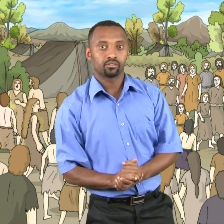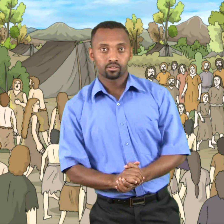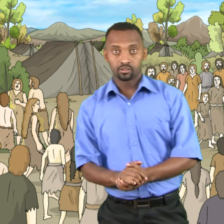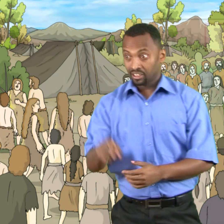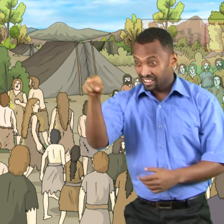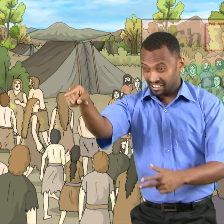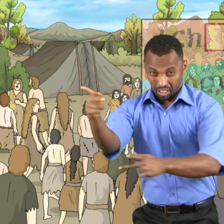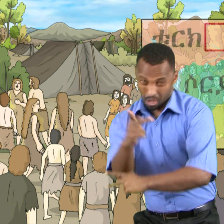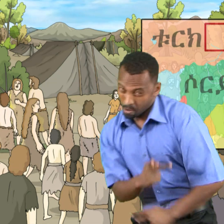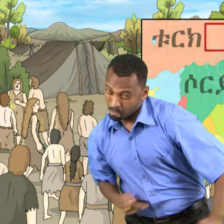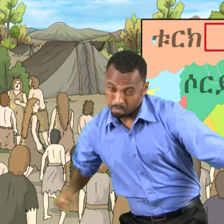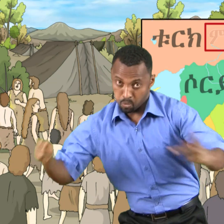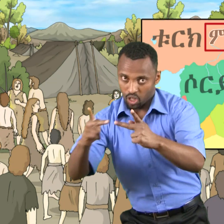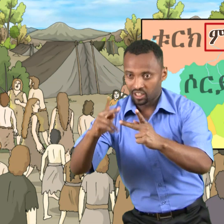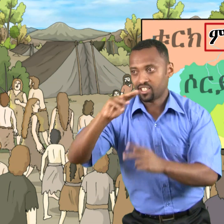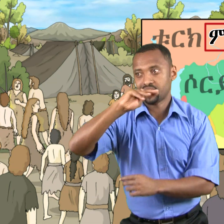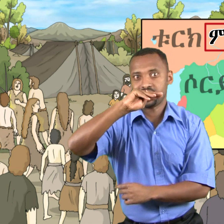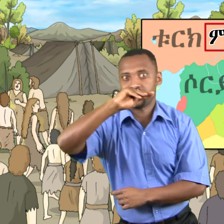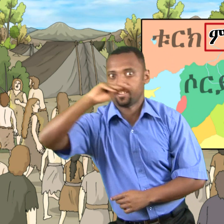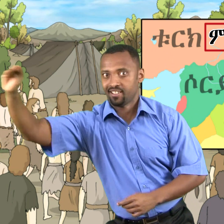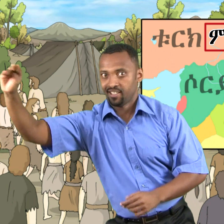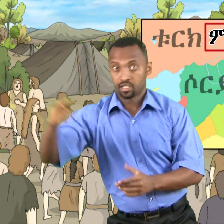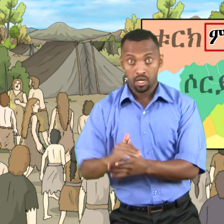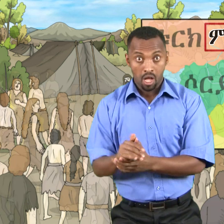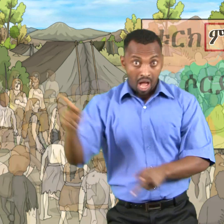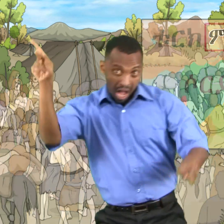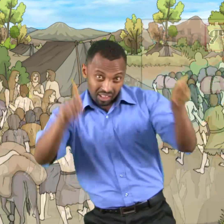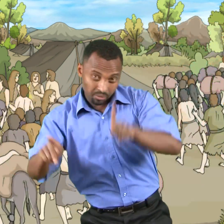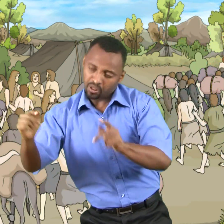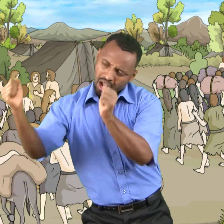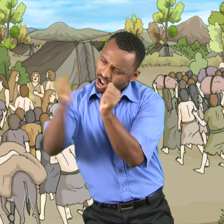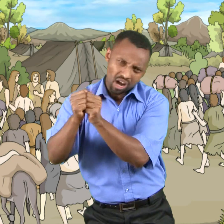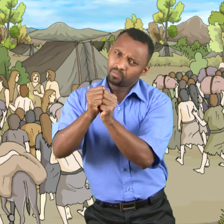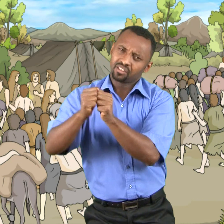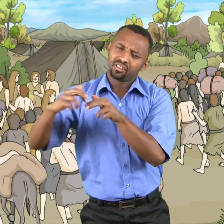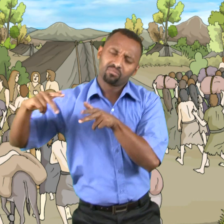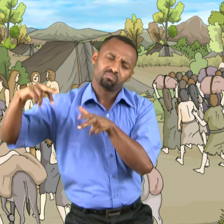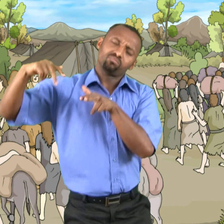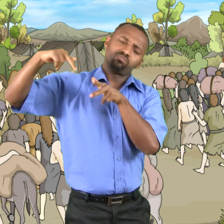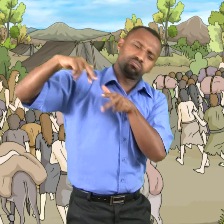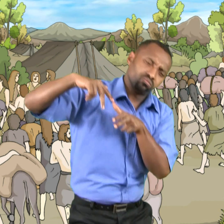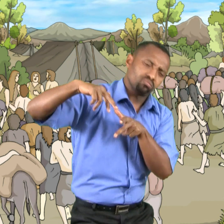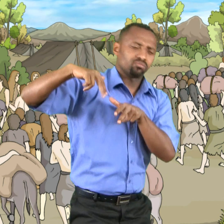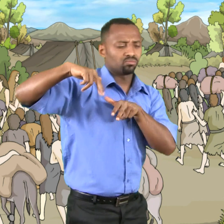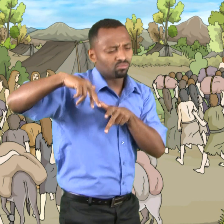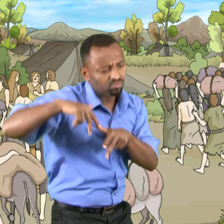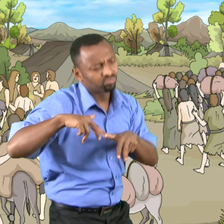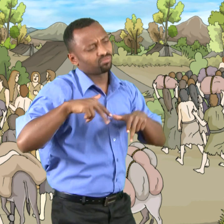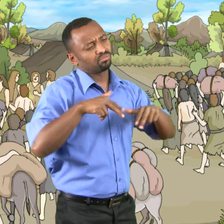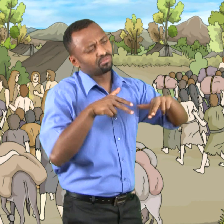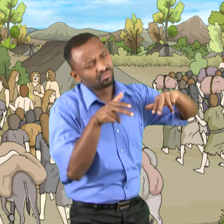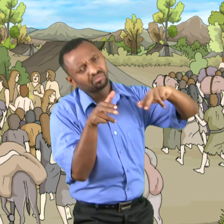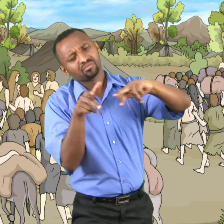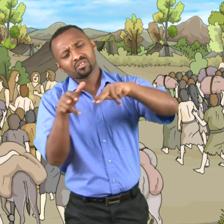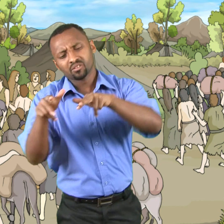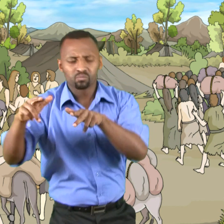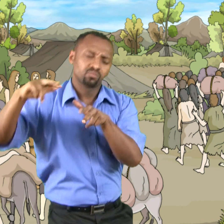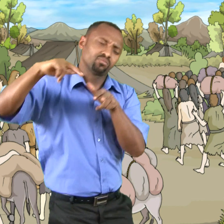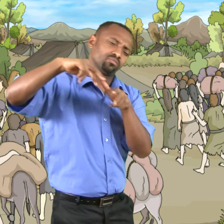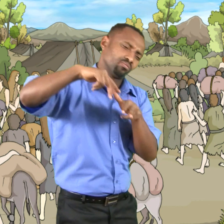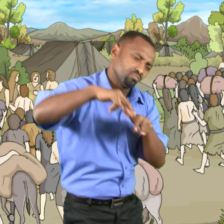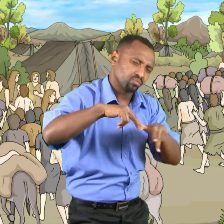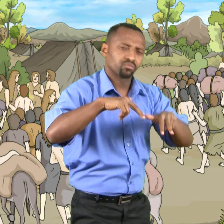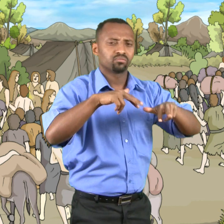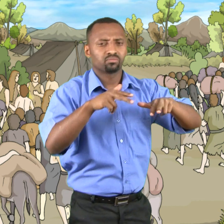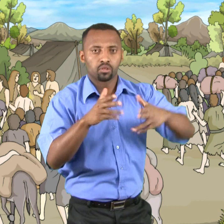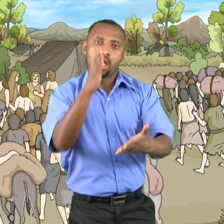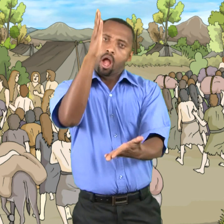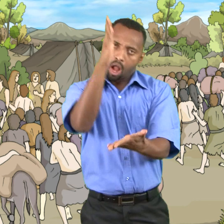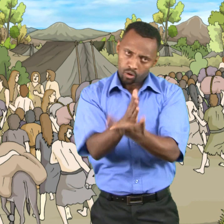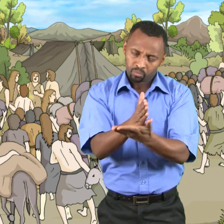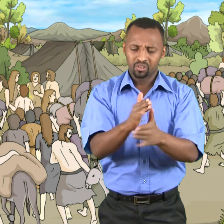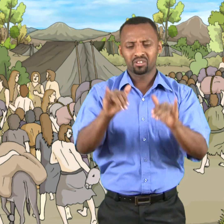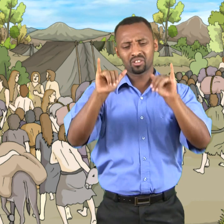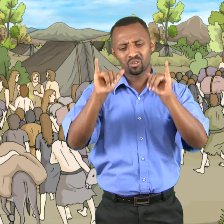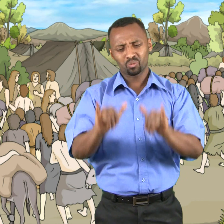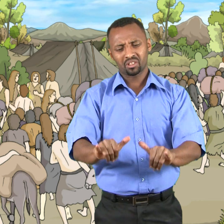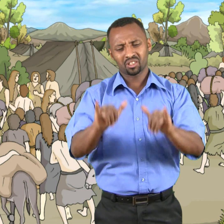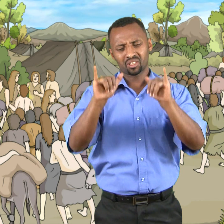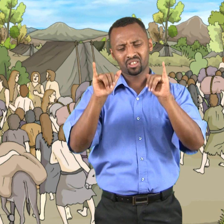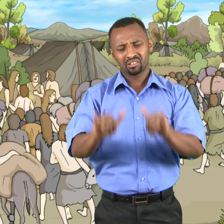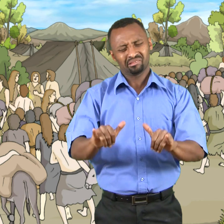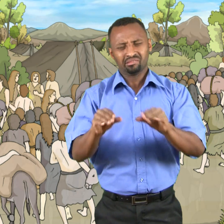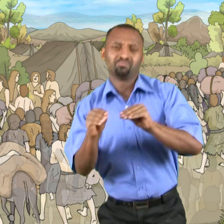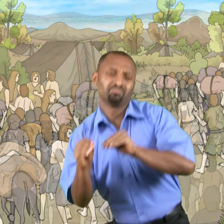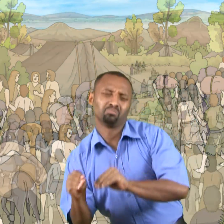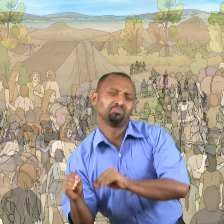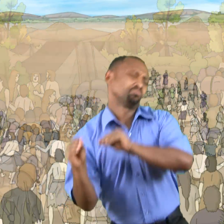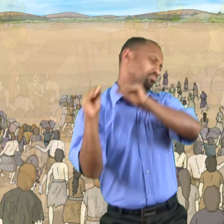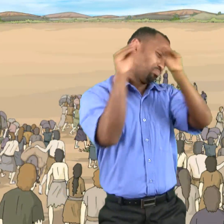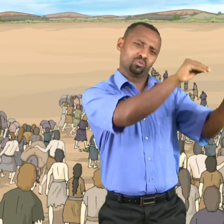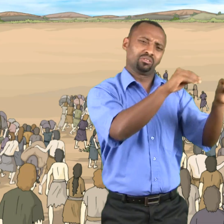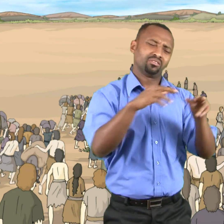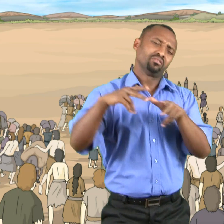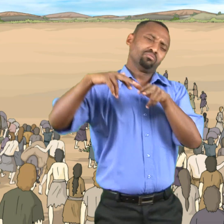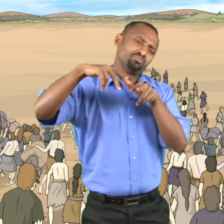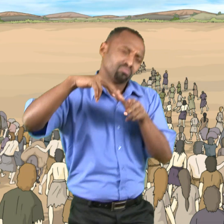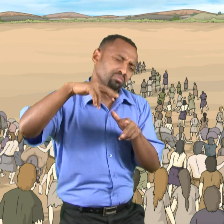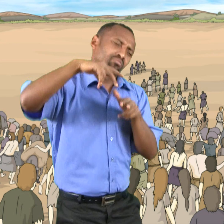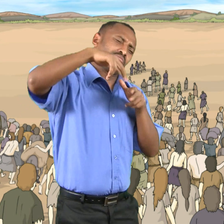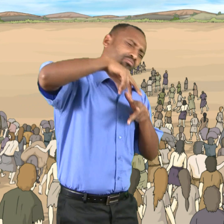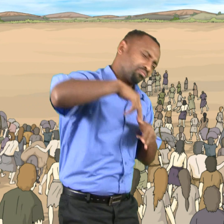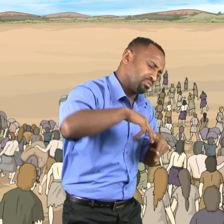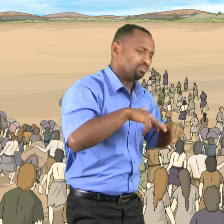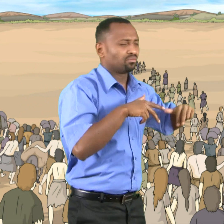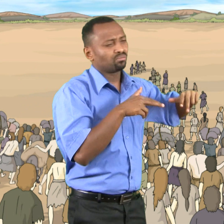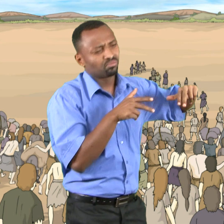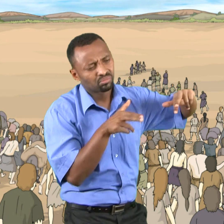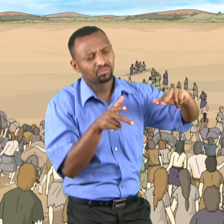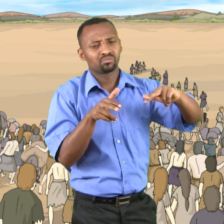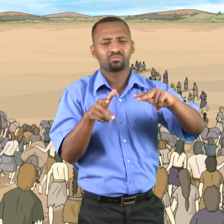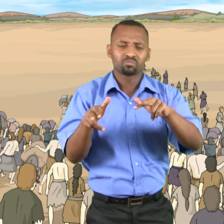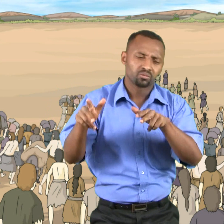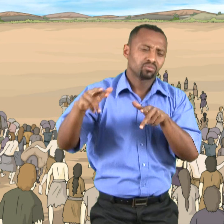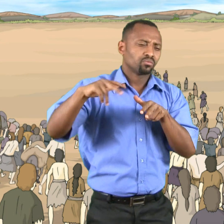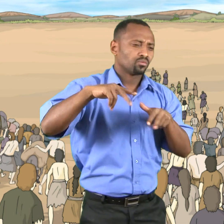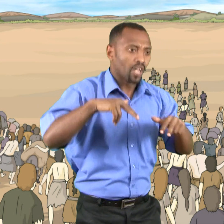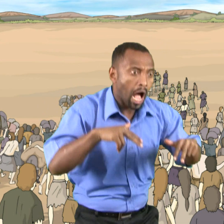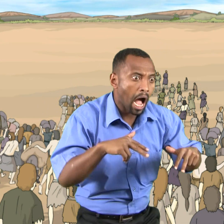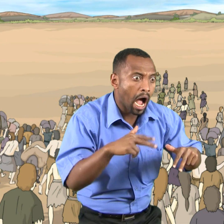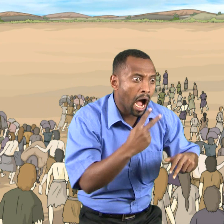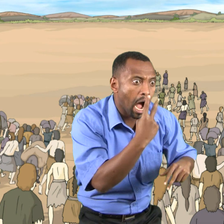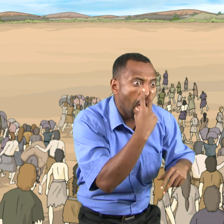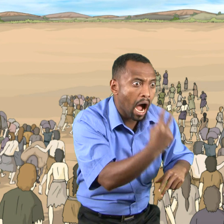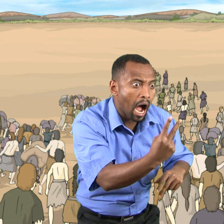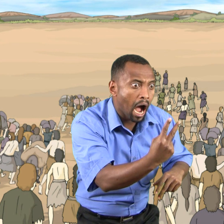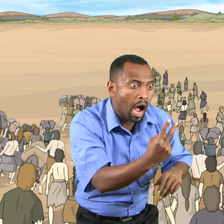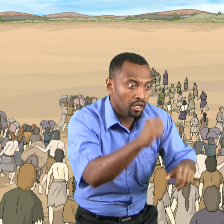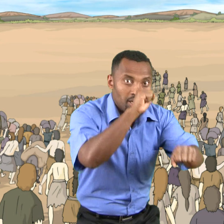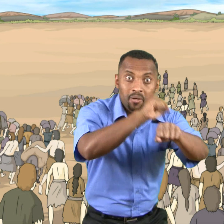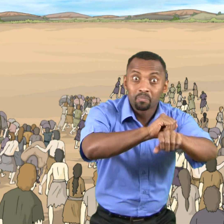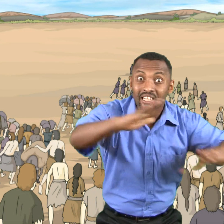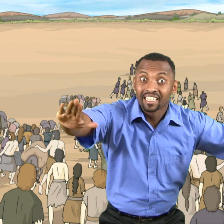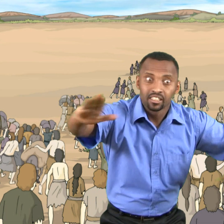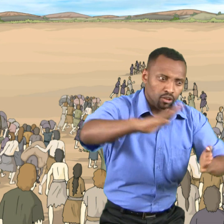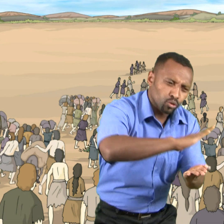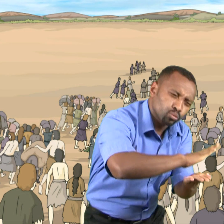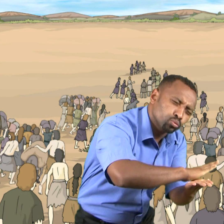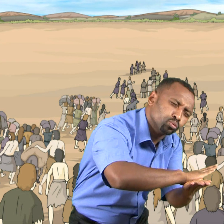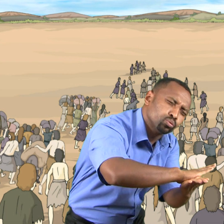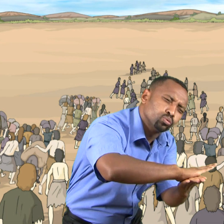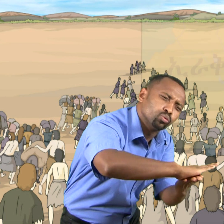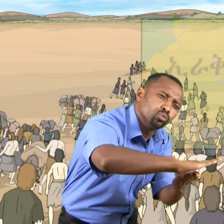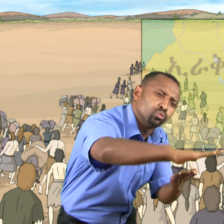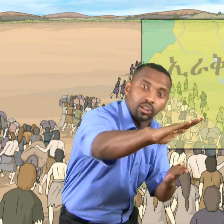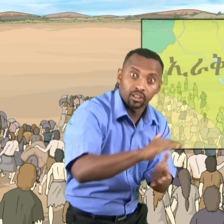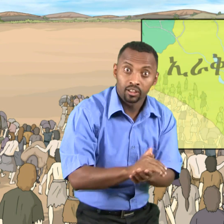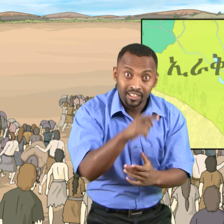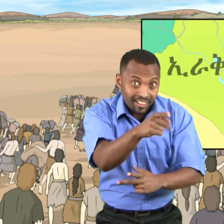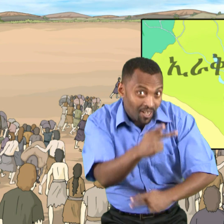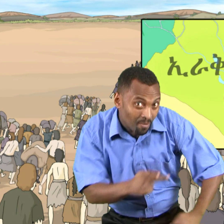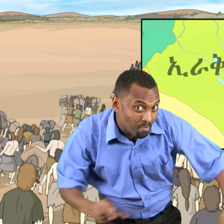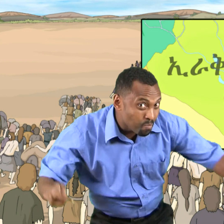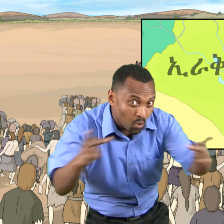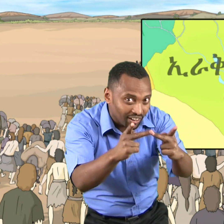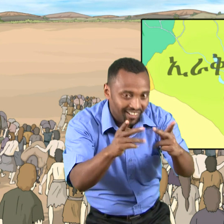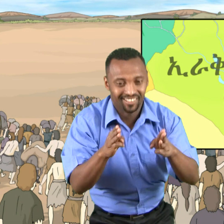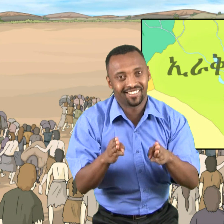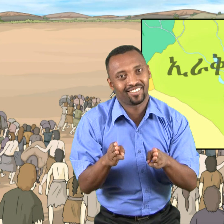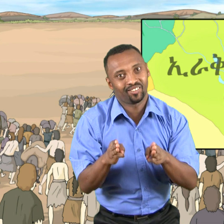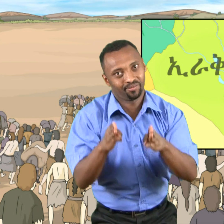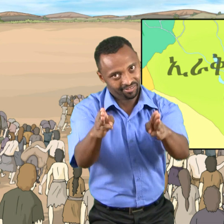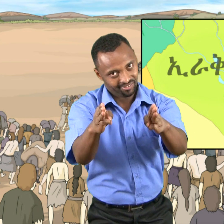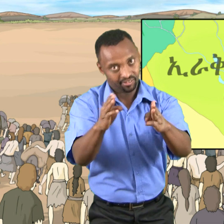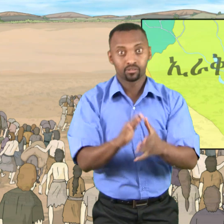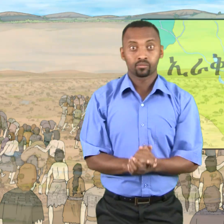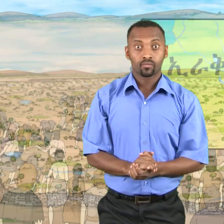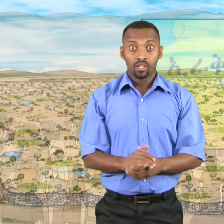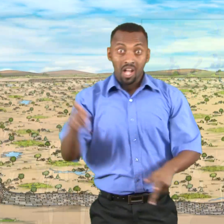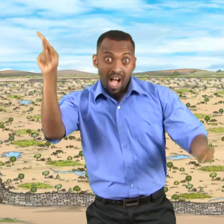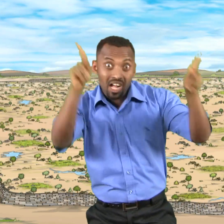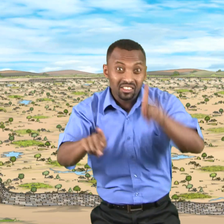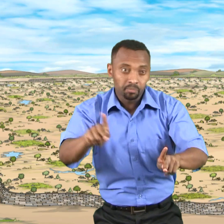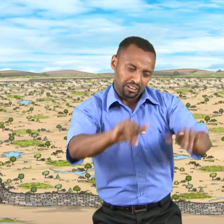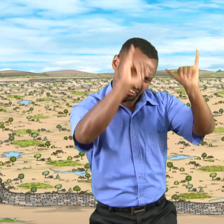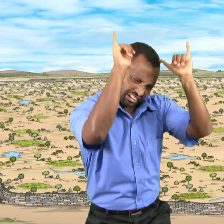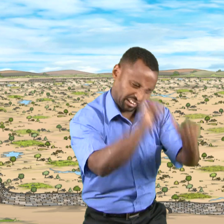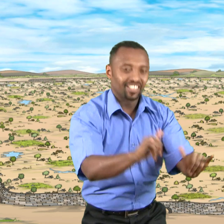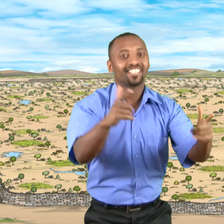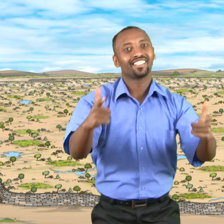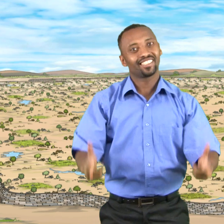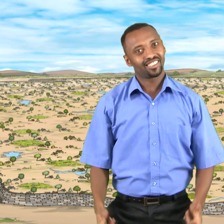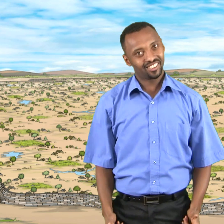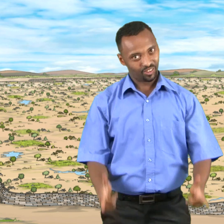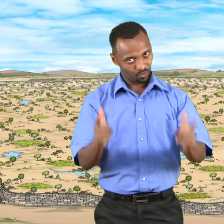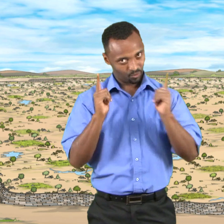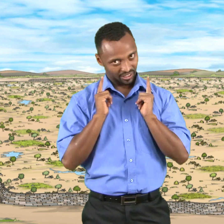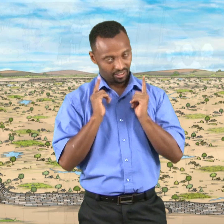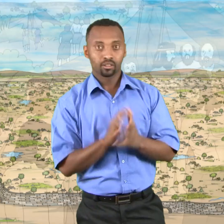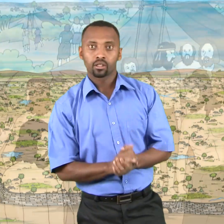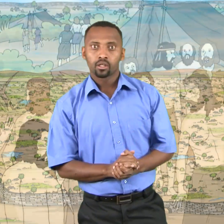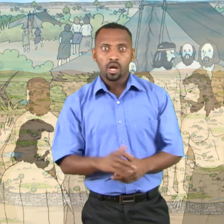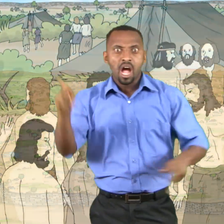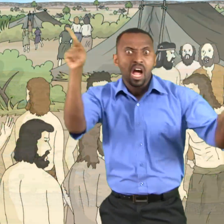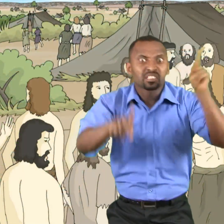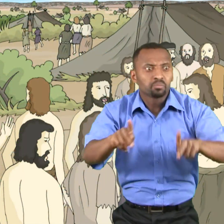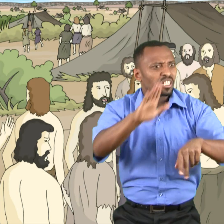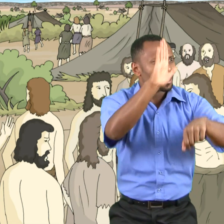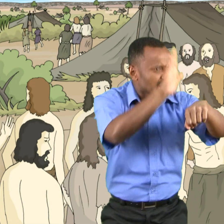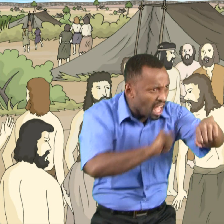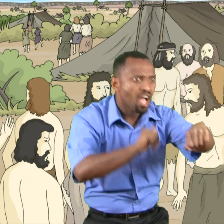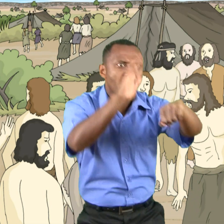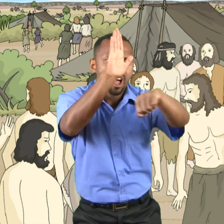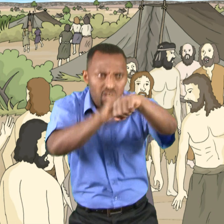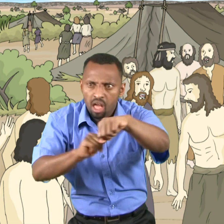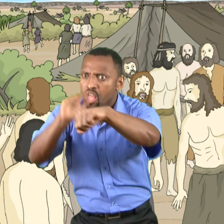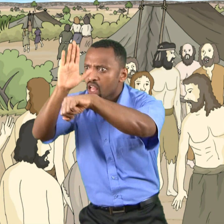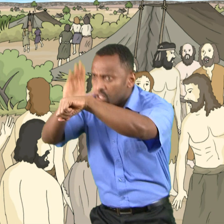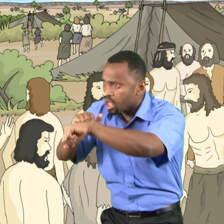And as people journeyed eastward, they found a plain in the land of Shinar and settled there.